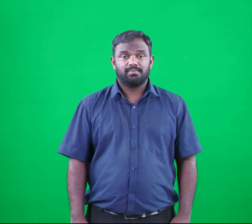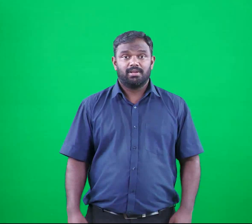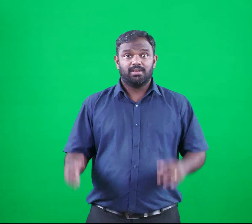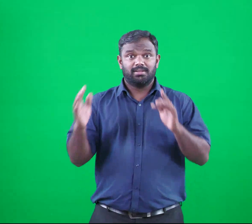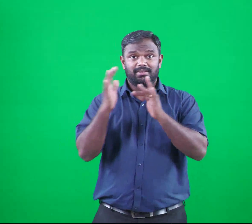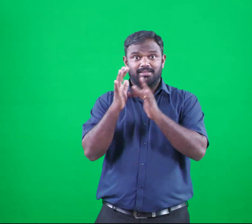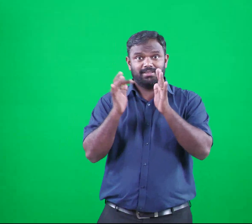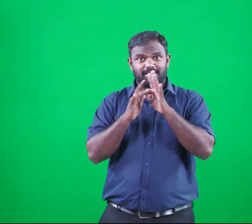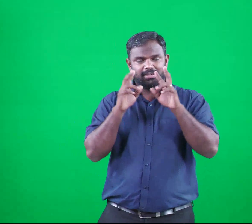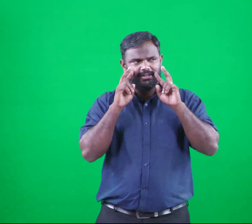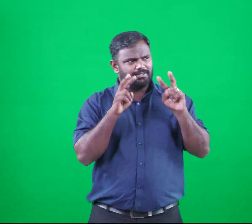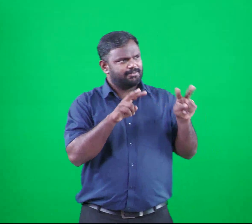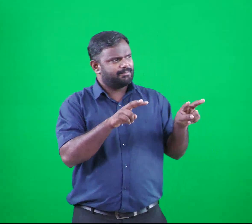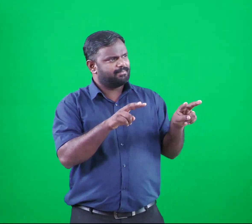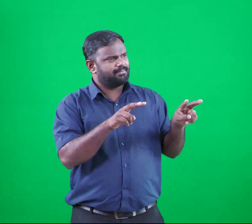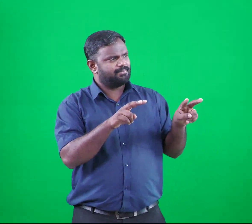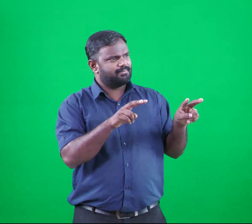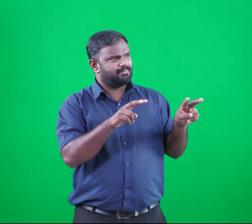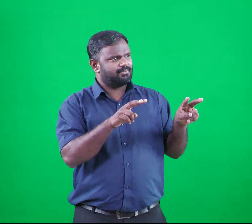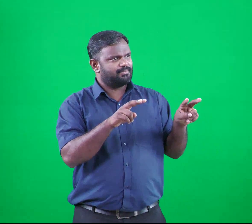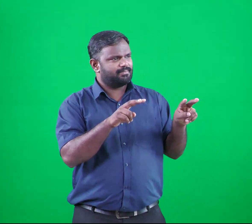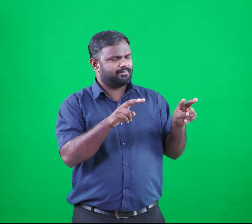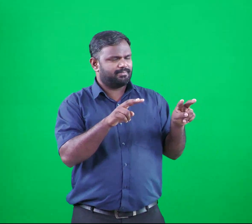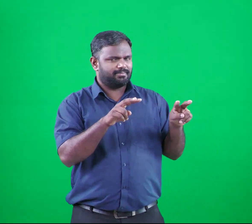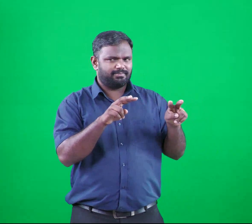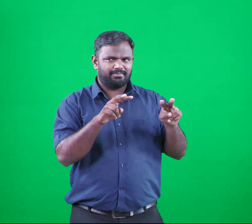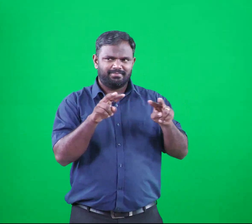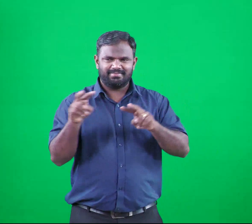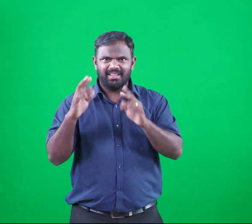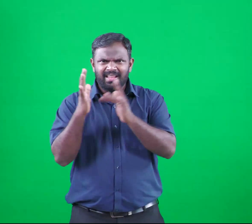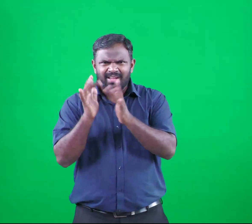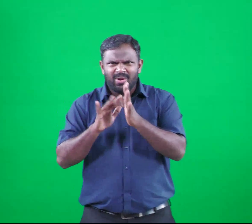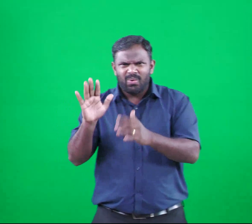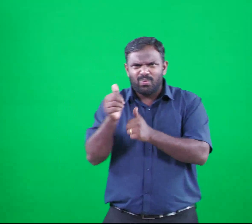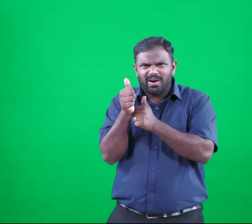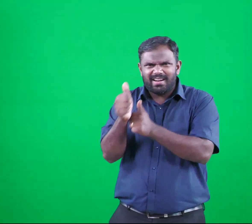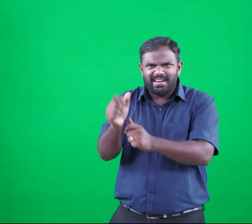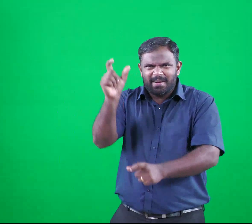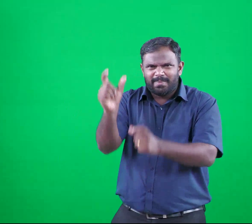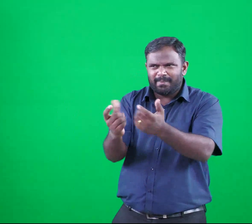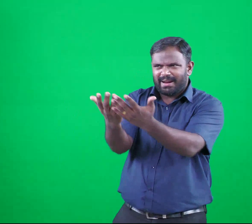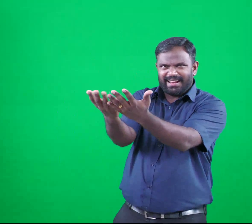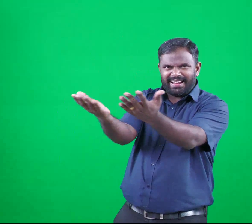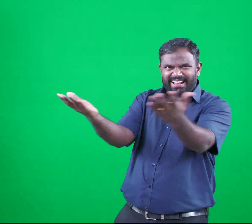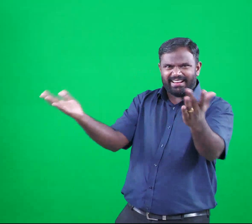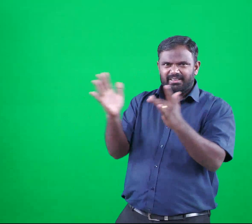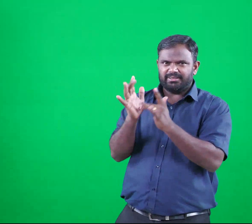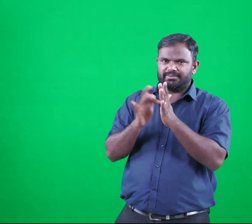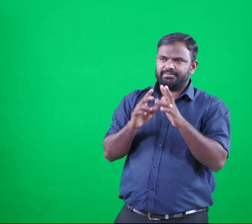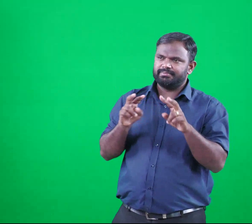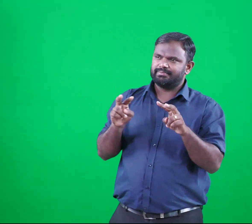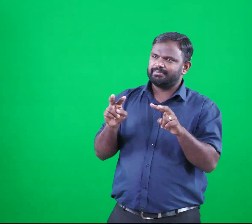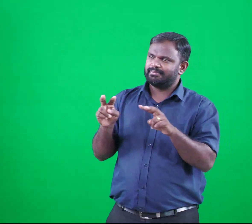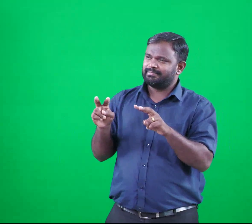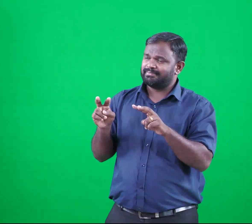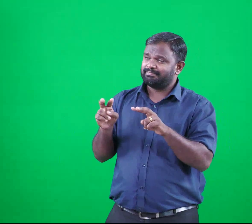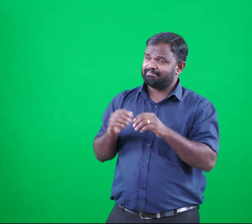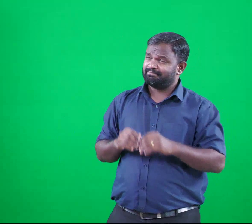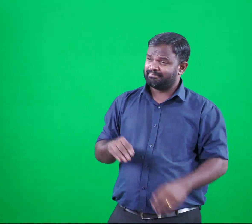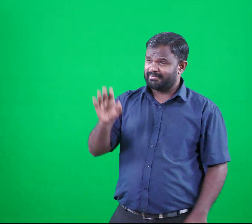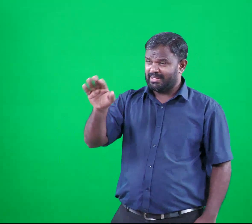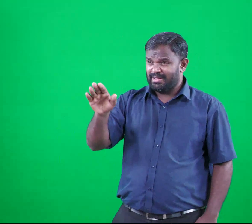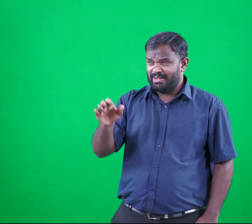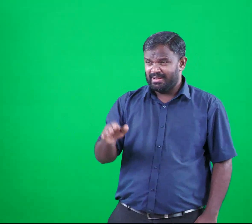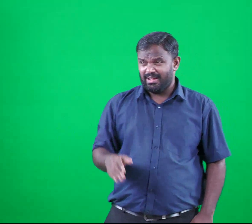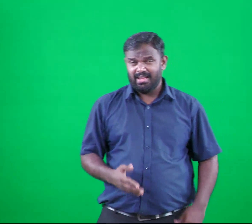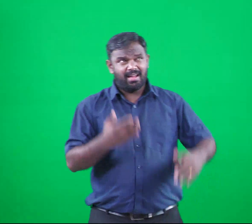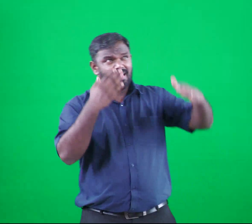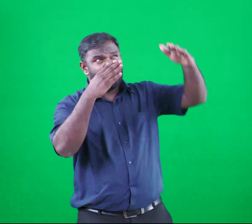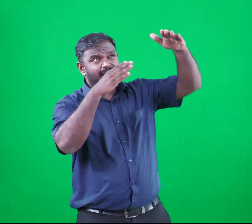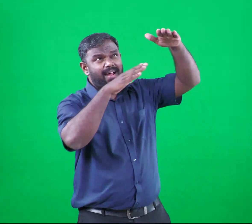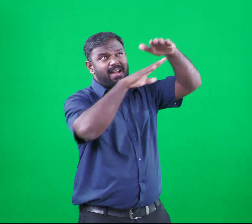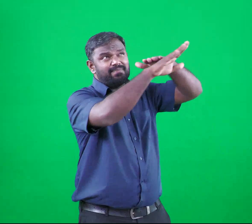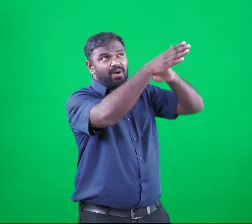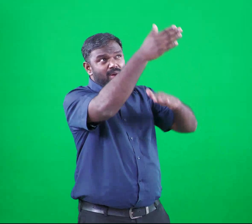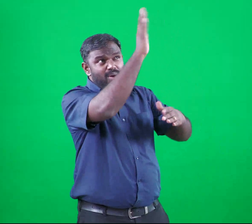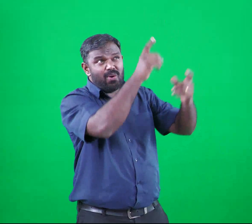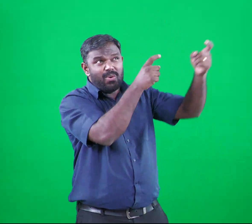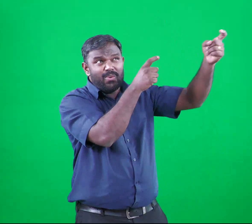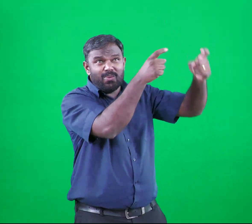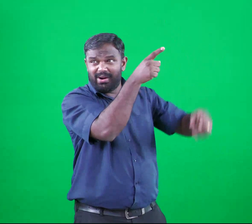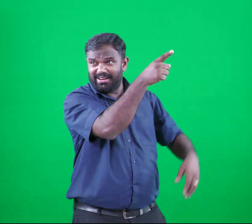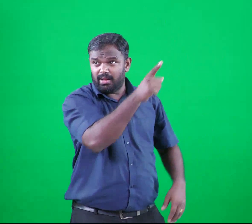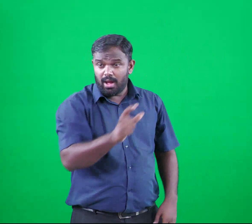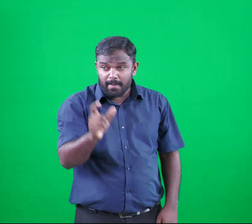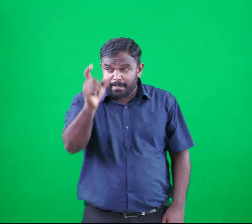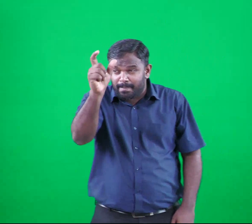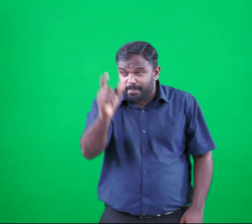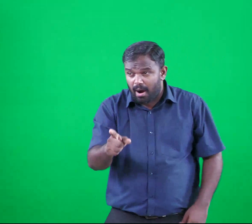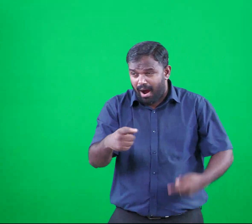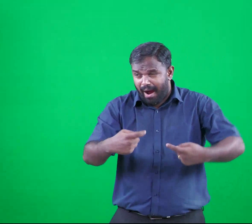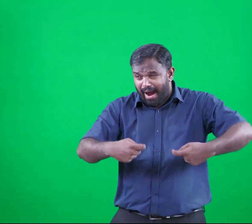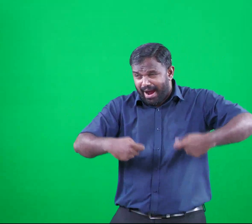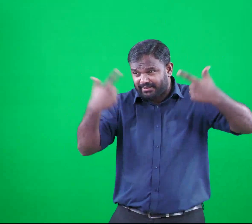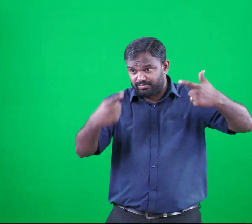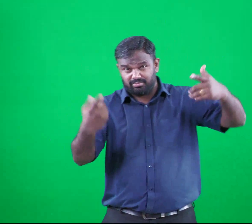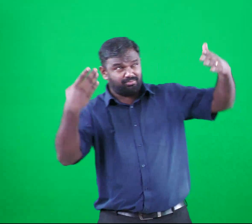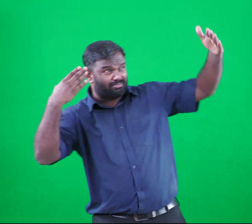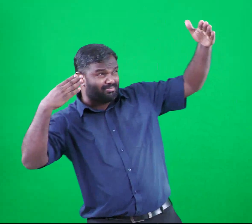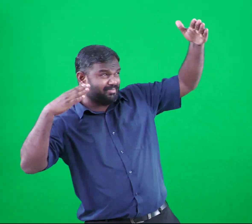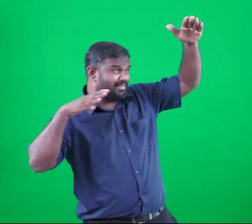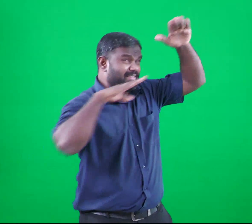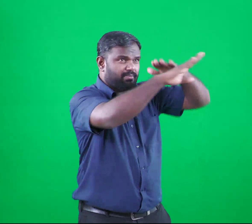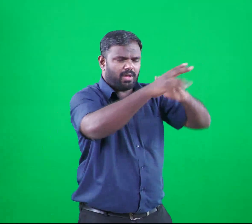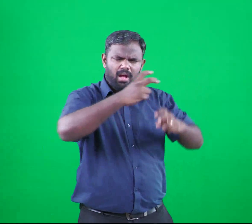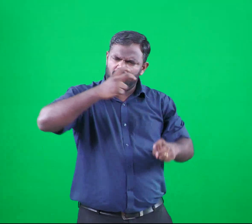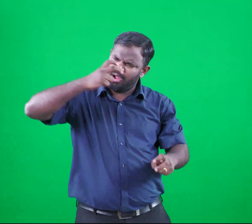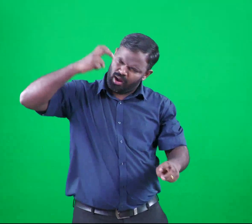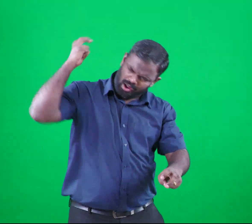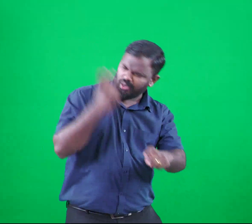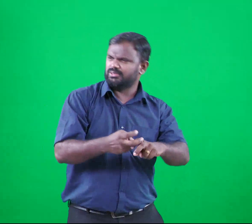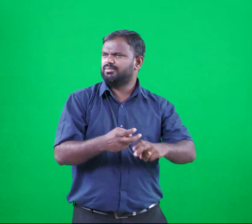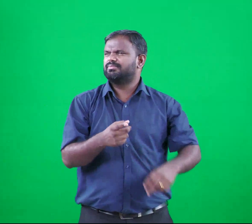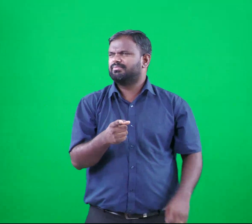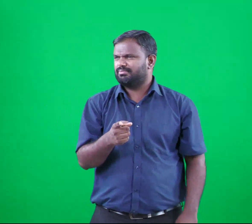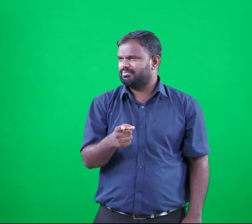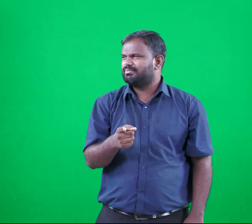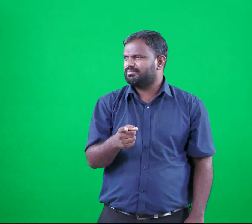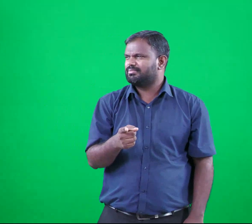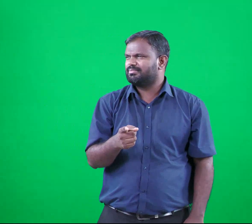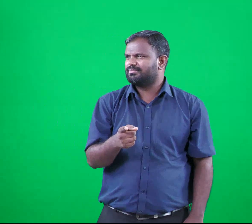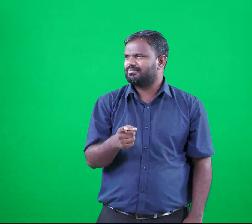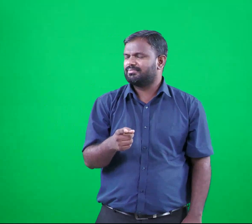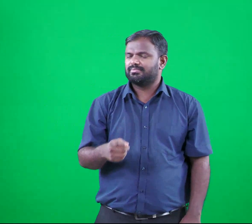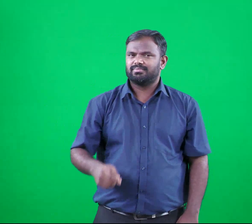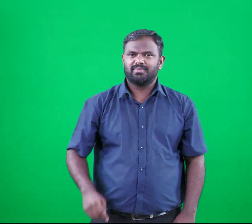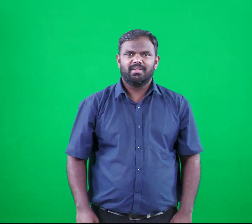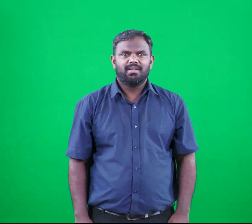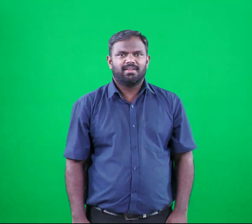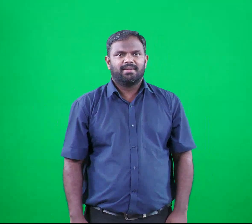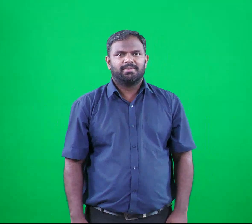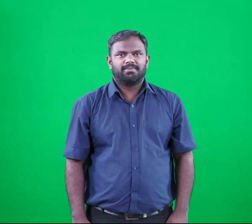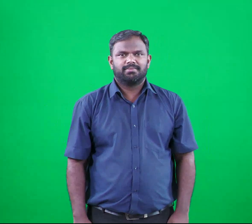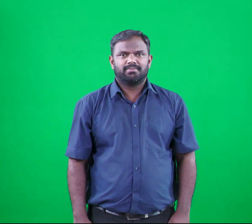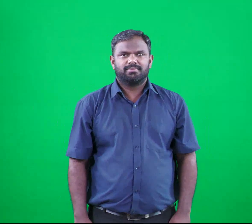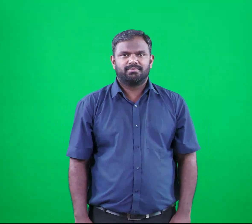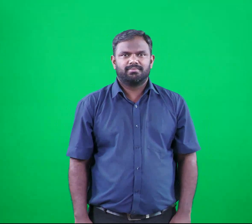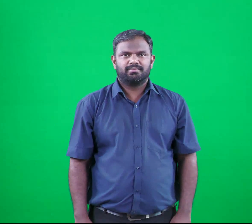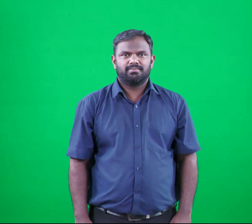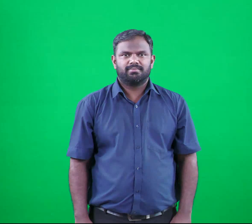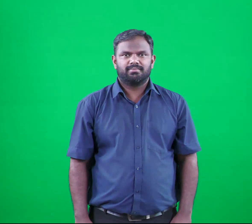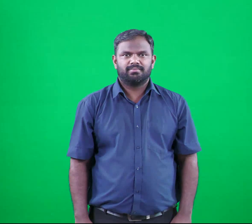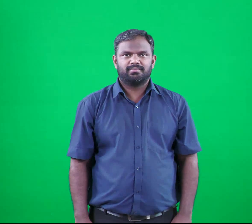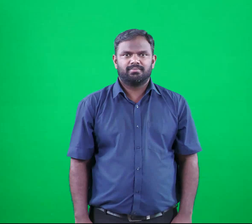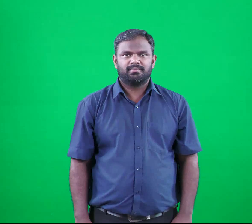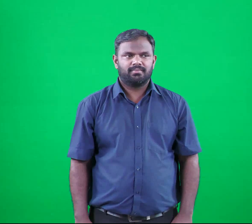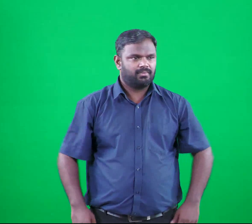Then Jesus looked around and said to His disciples, "How hard it is for the rich to enter the kingdom of God!"